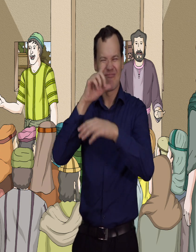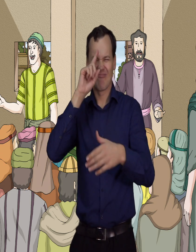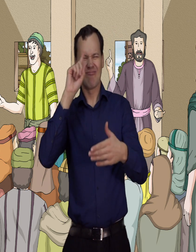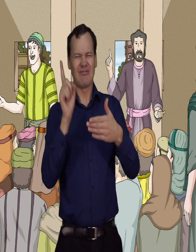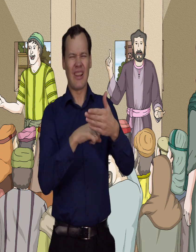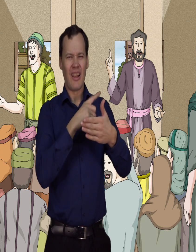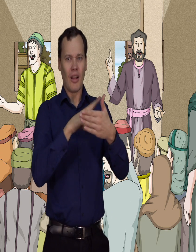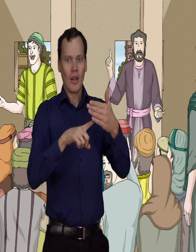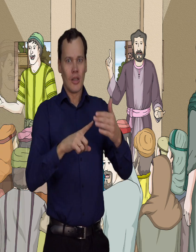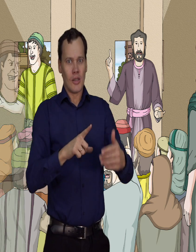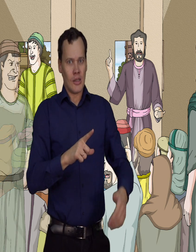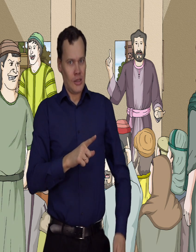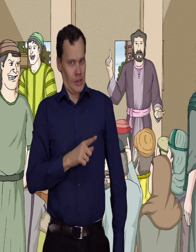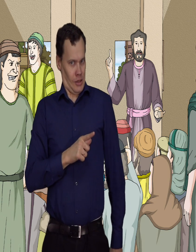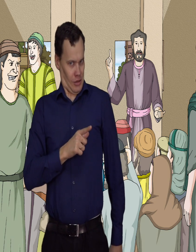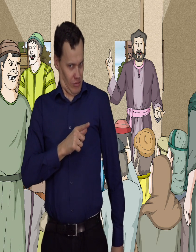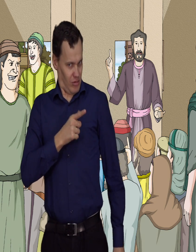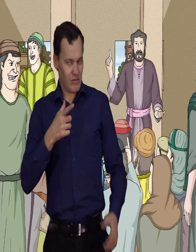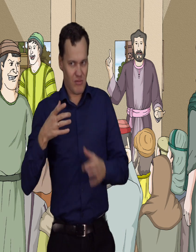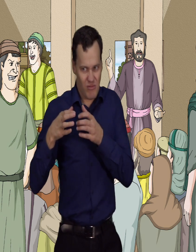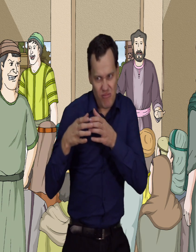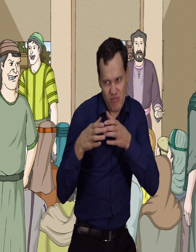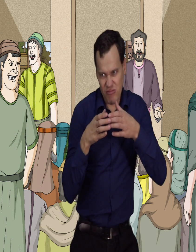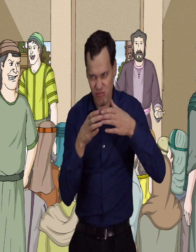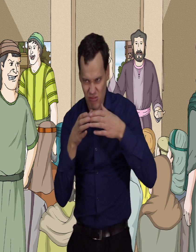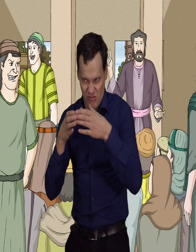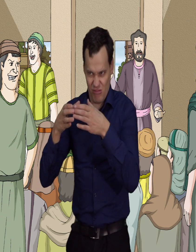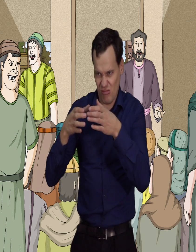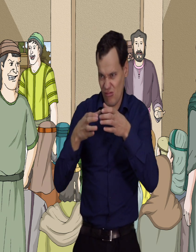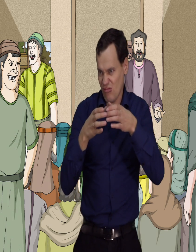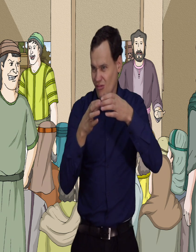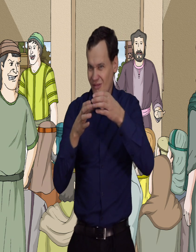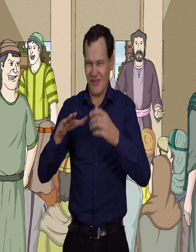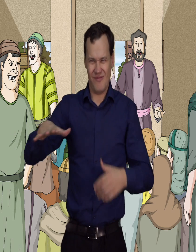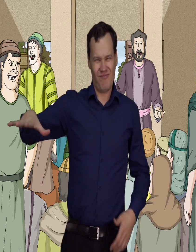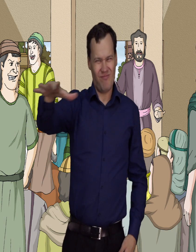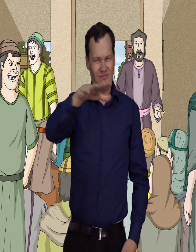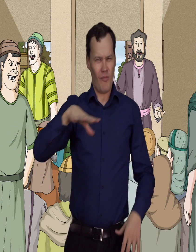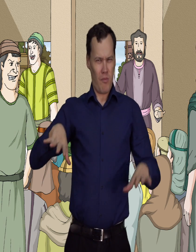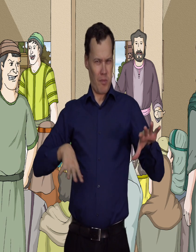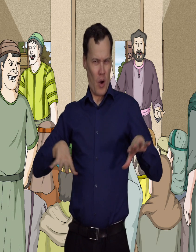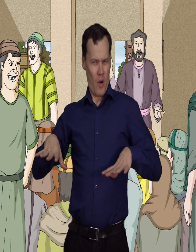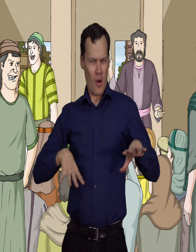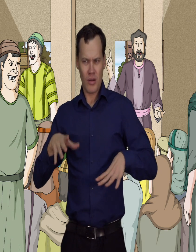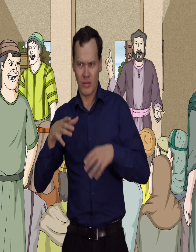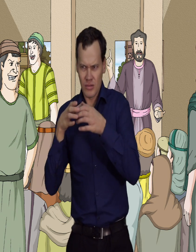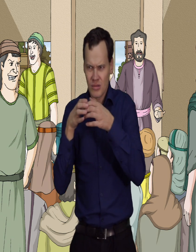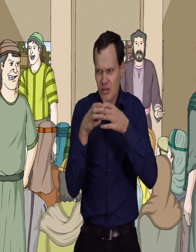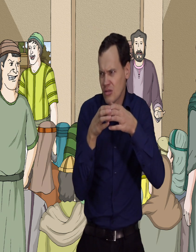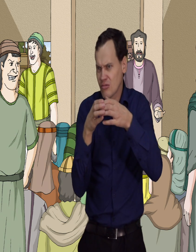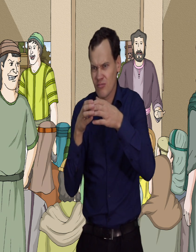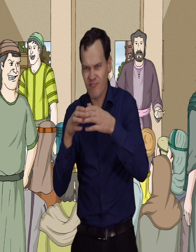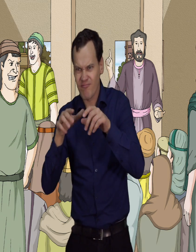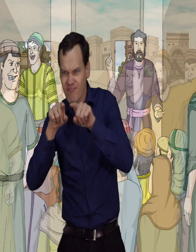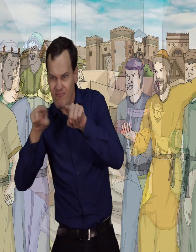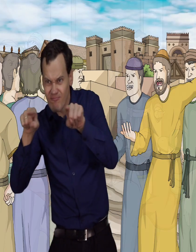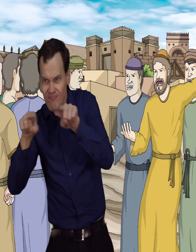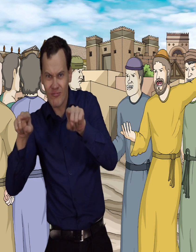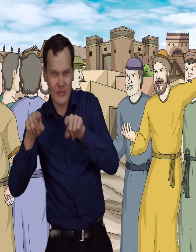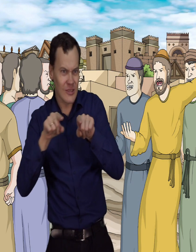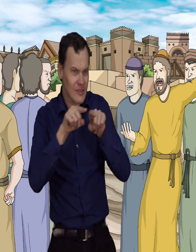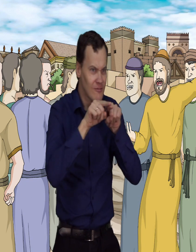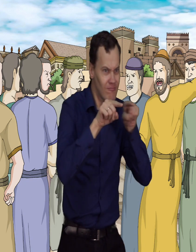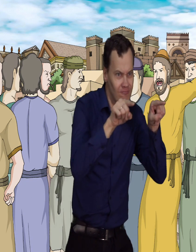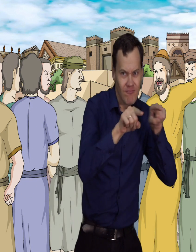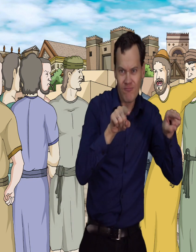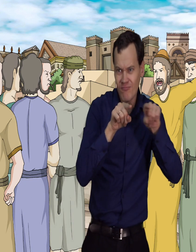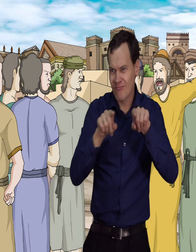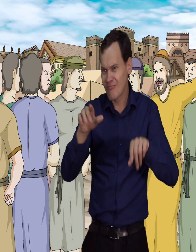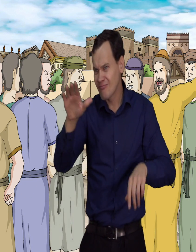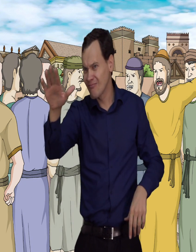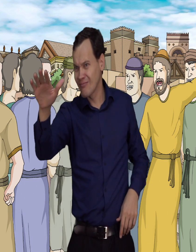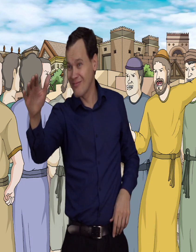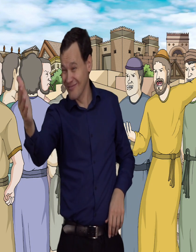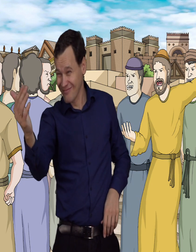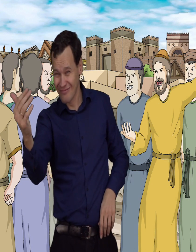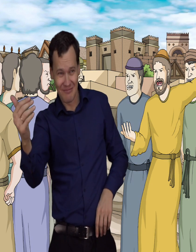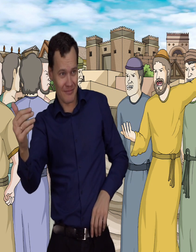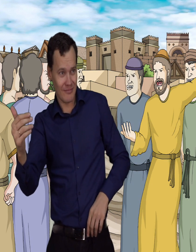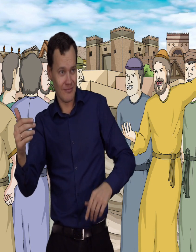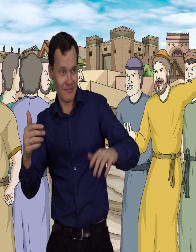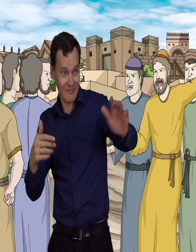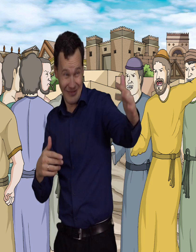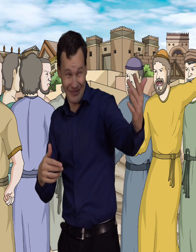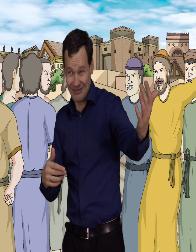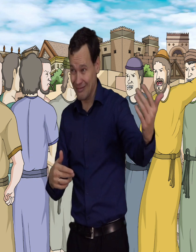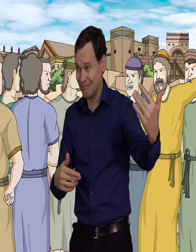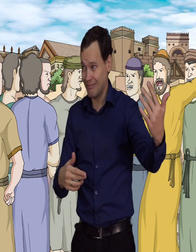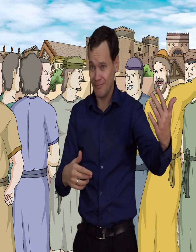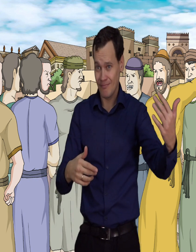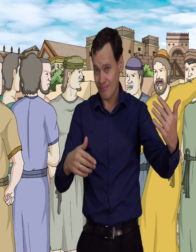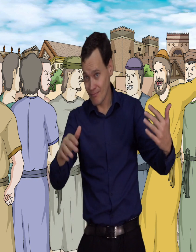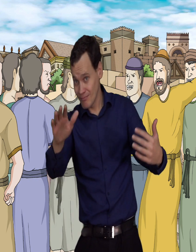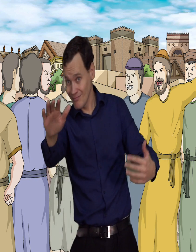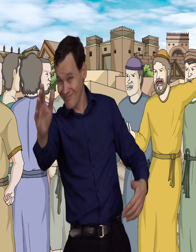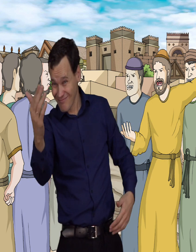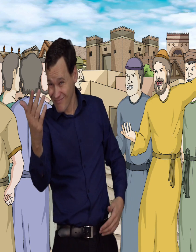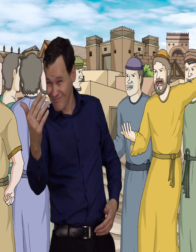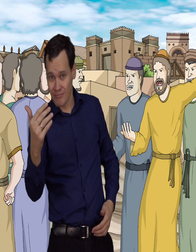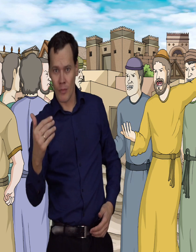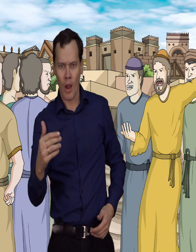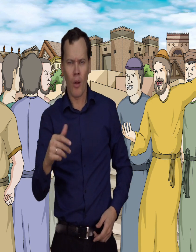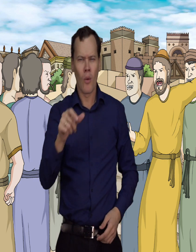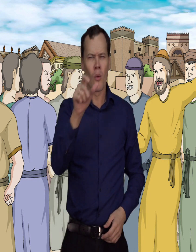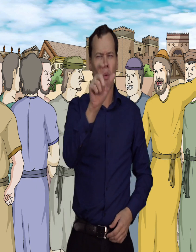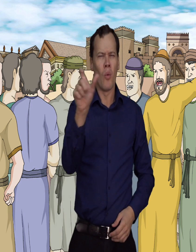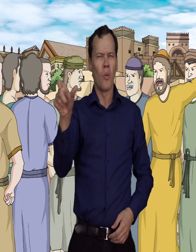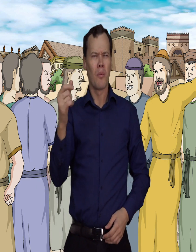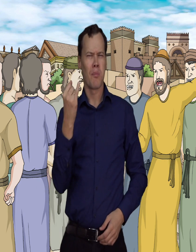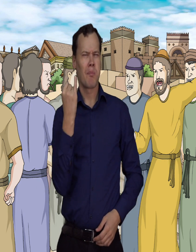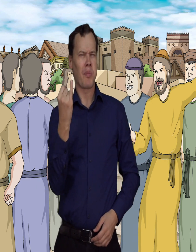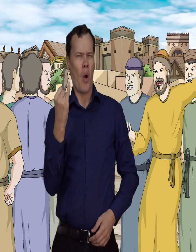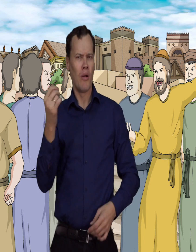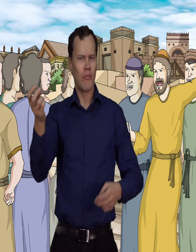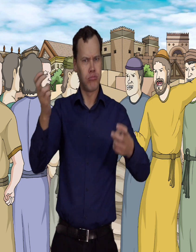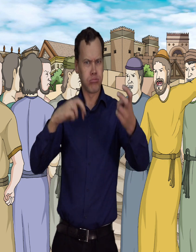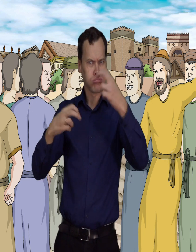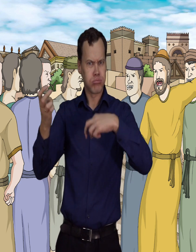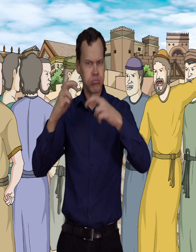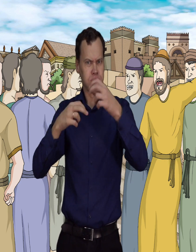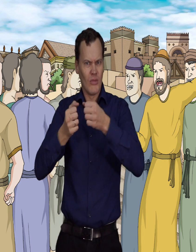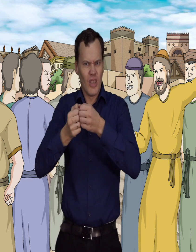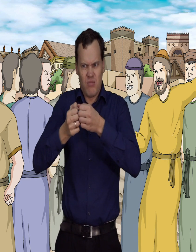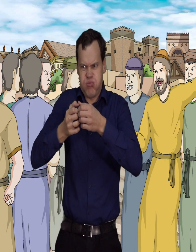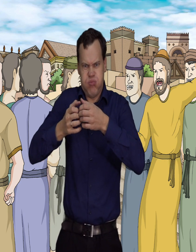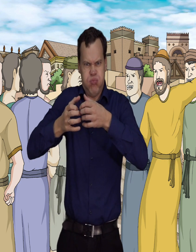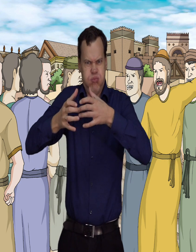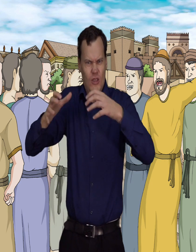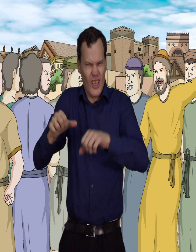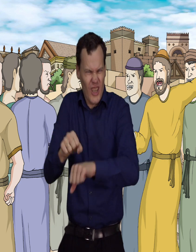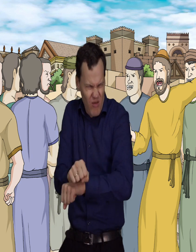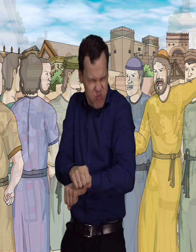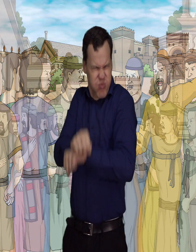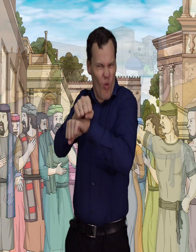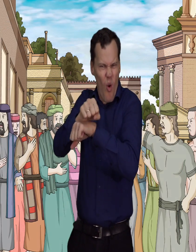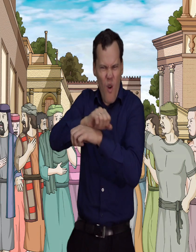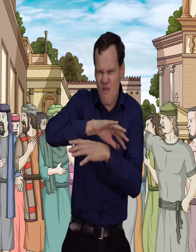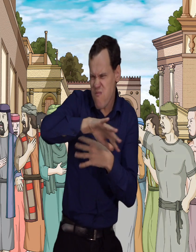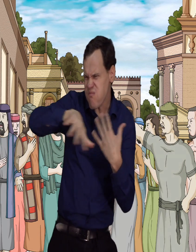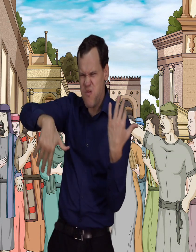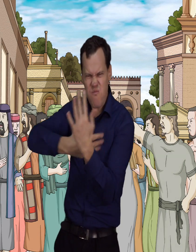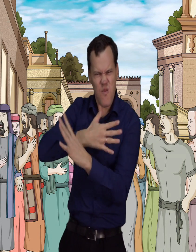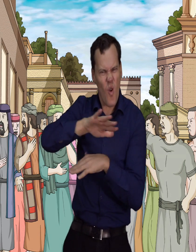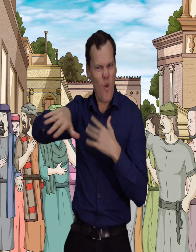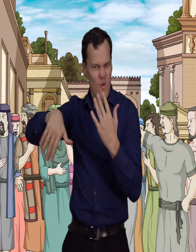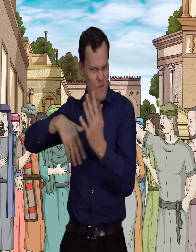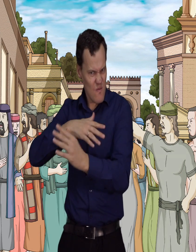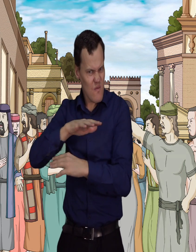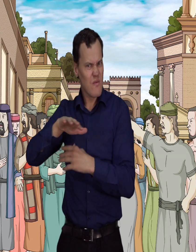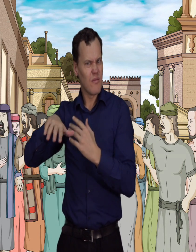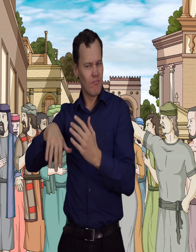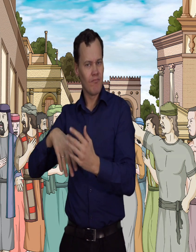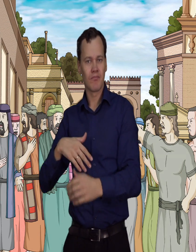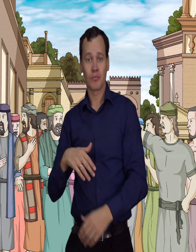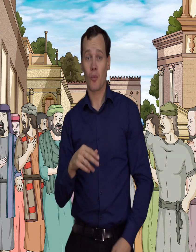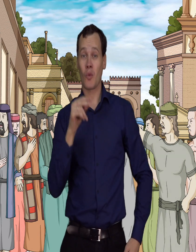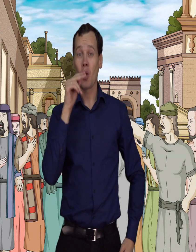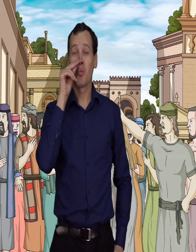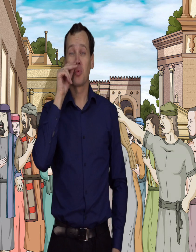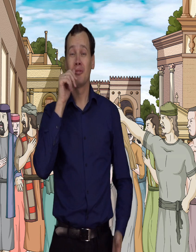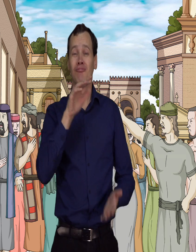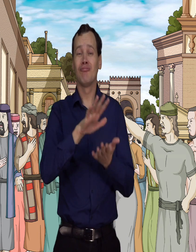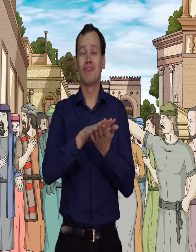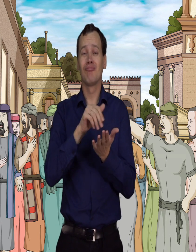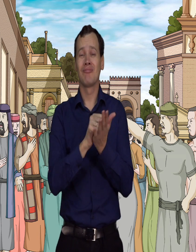The Jews, however, became jealous. So they brought in some troublemakers from the marketplace, formed a mob, and sent the city into an uproar.